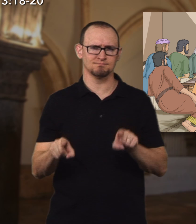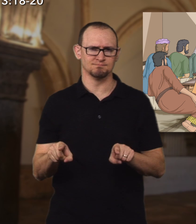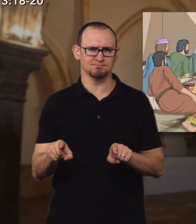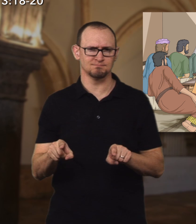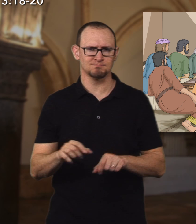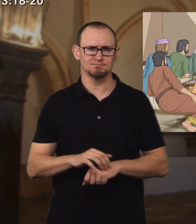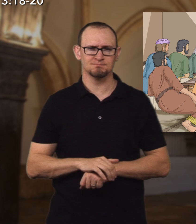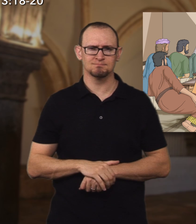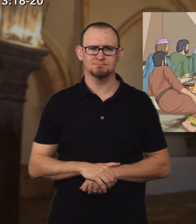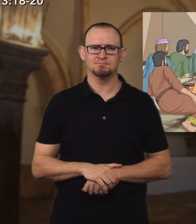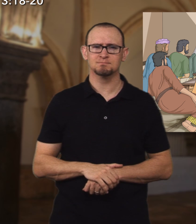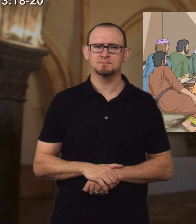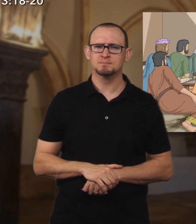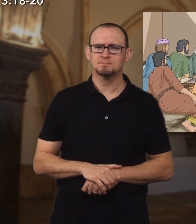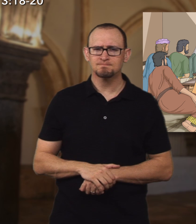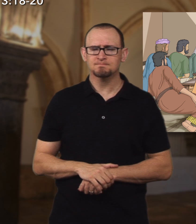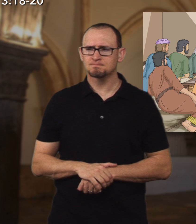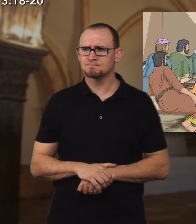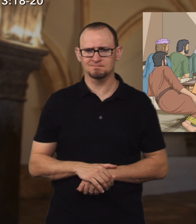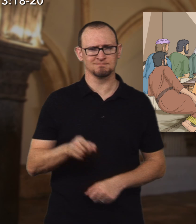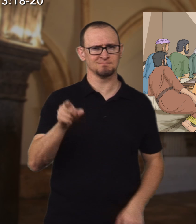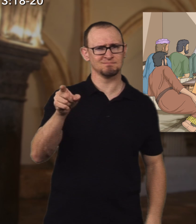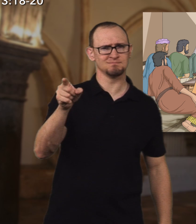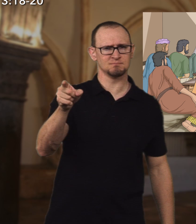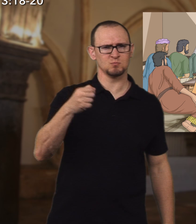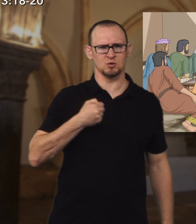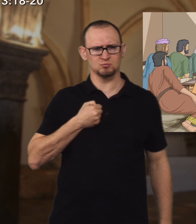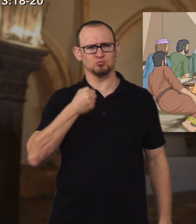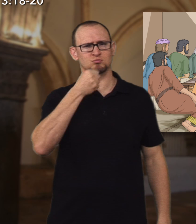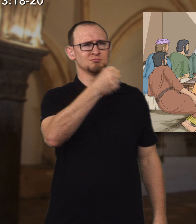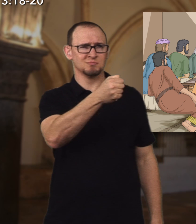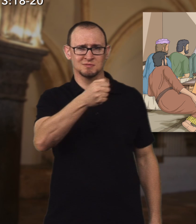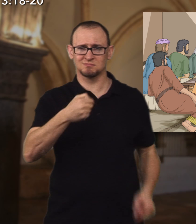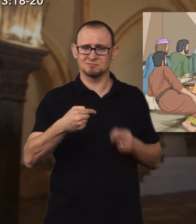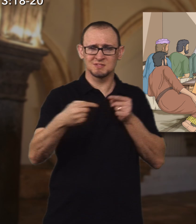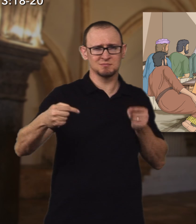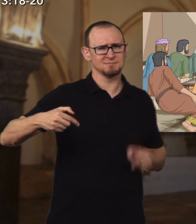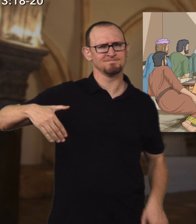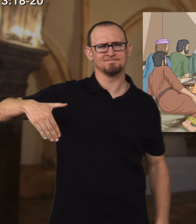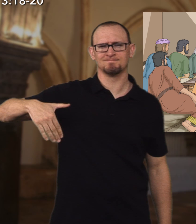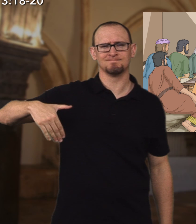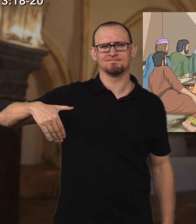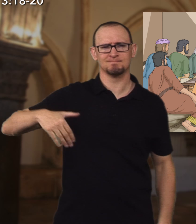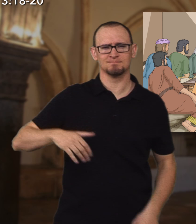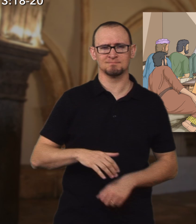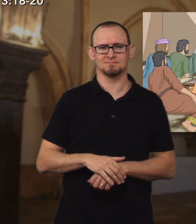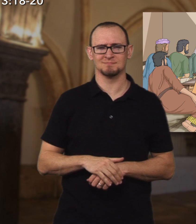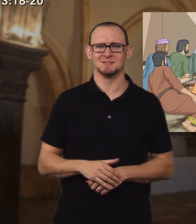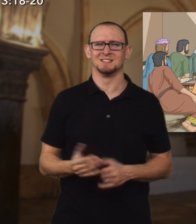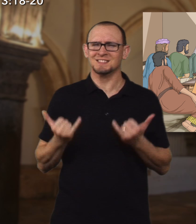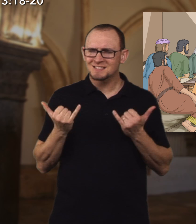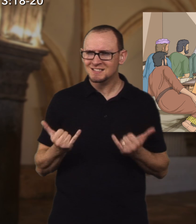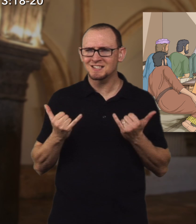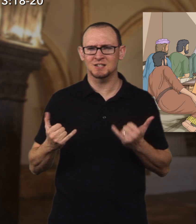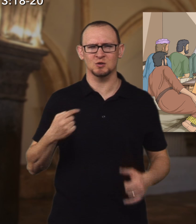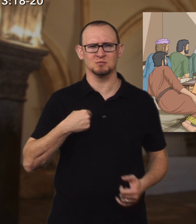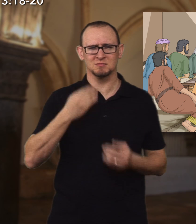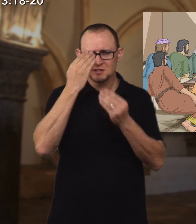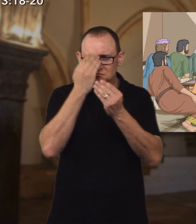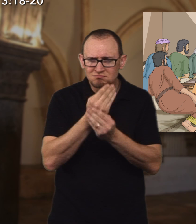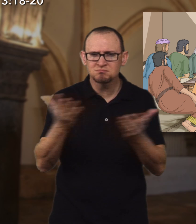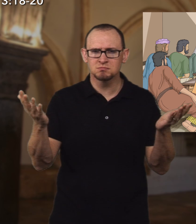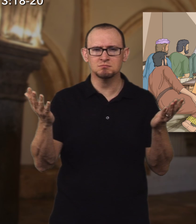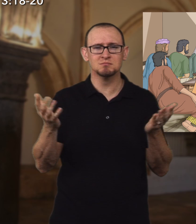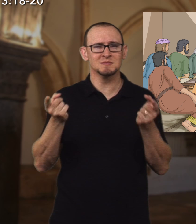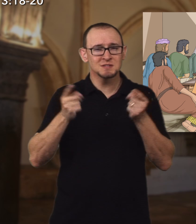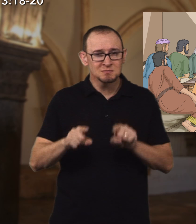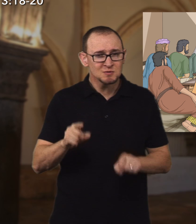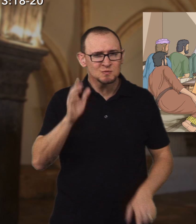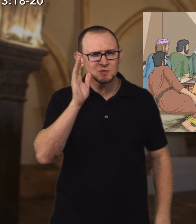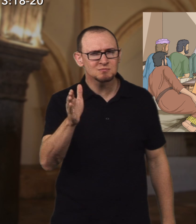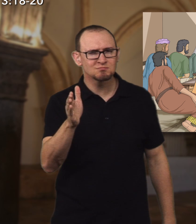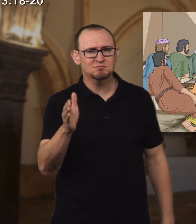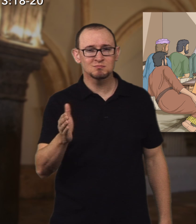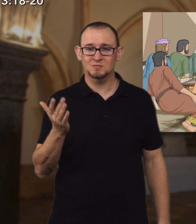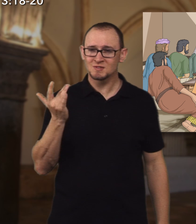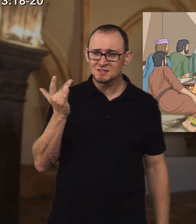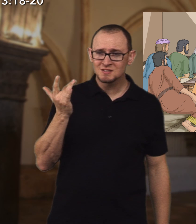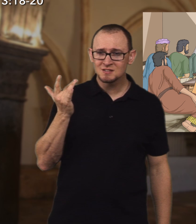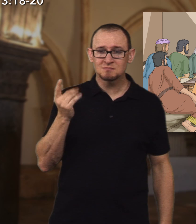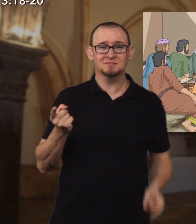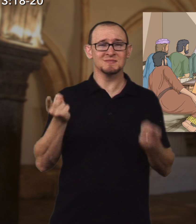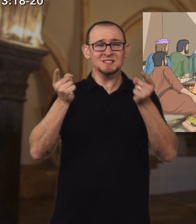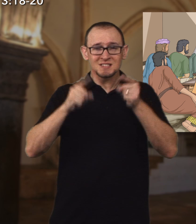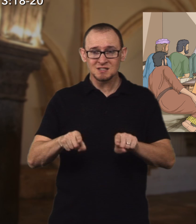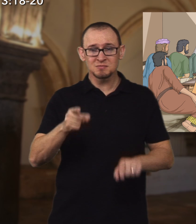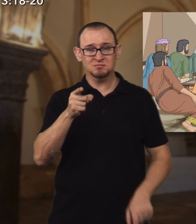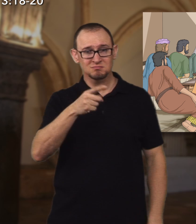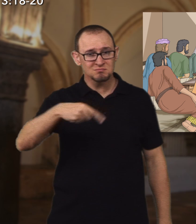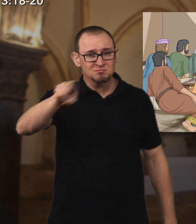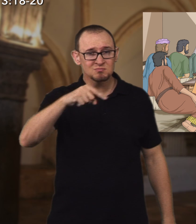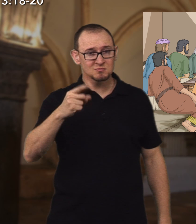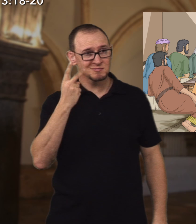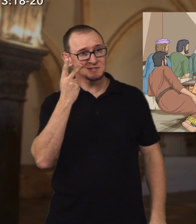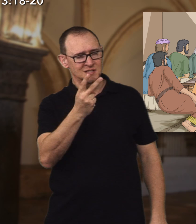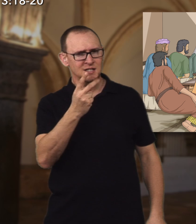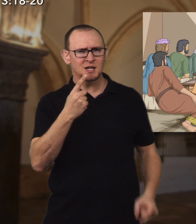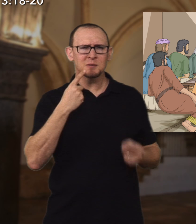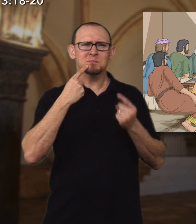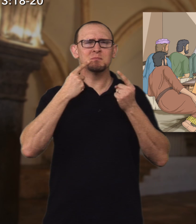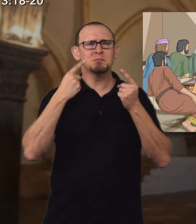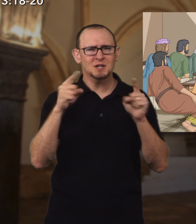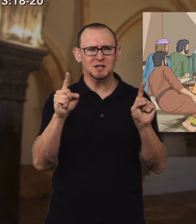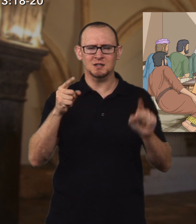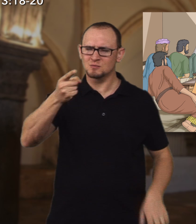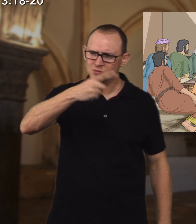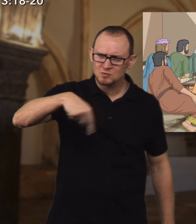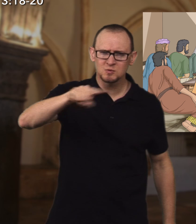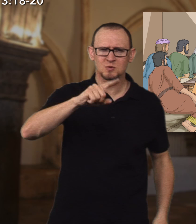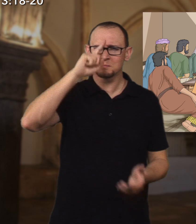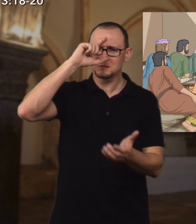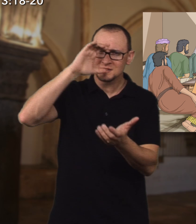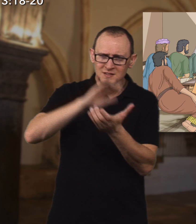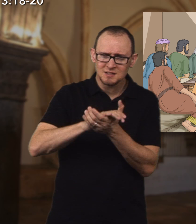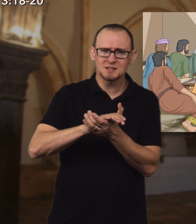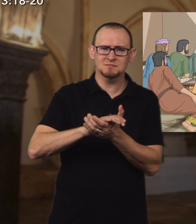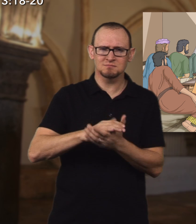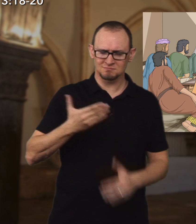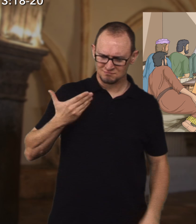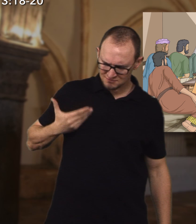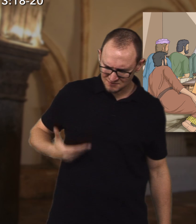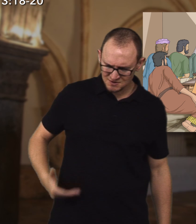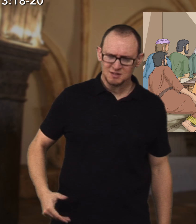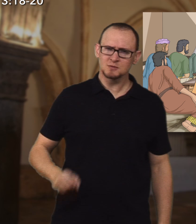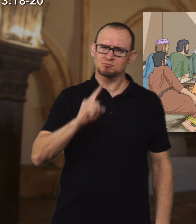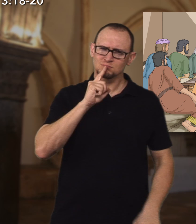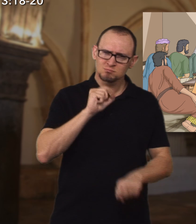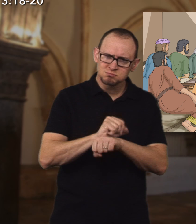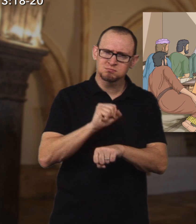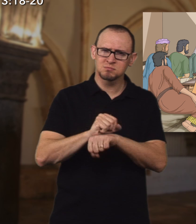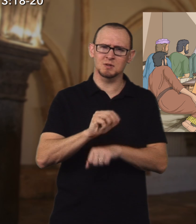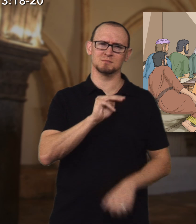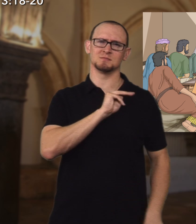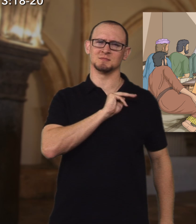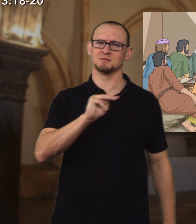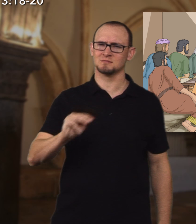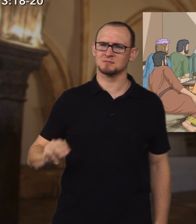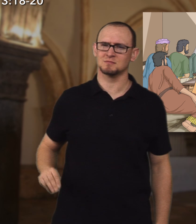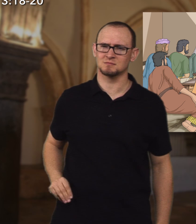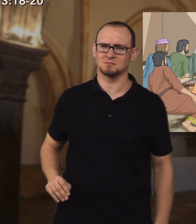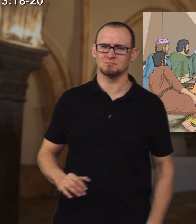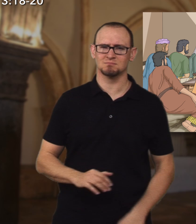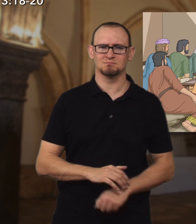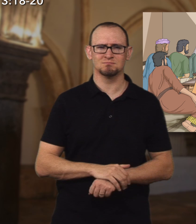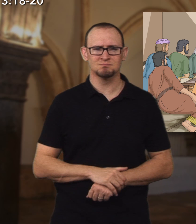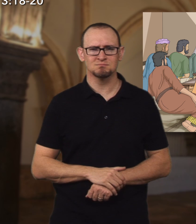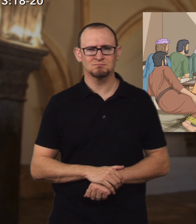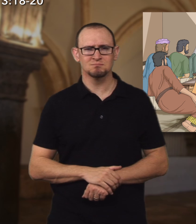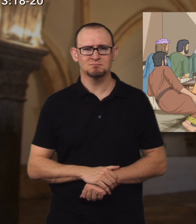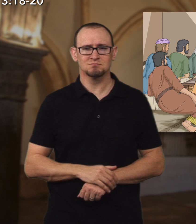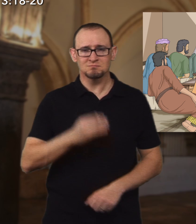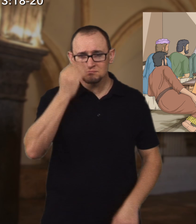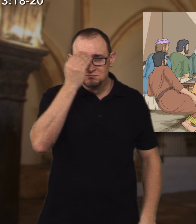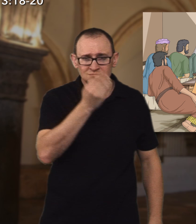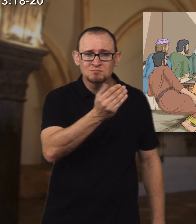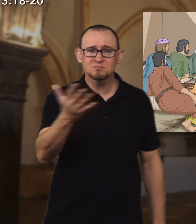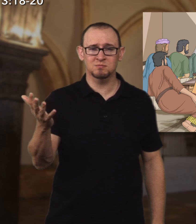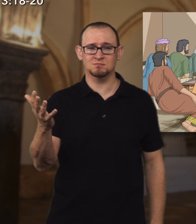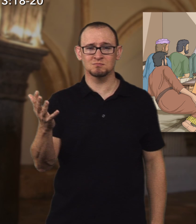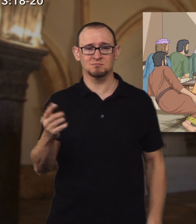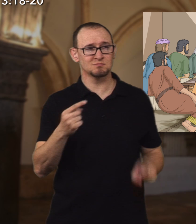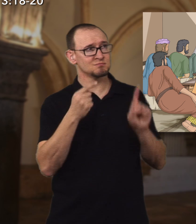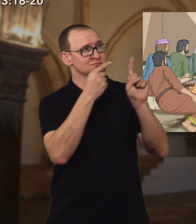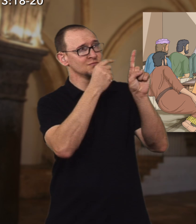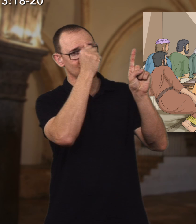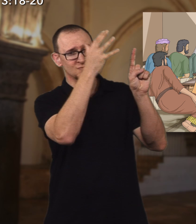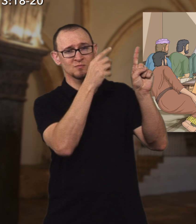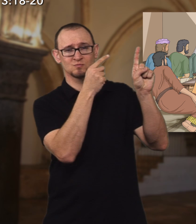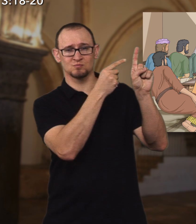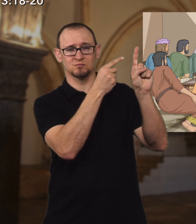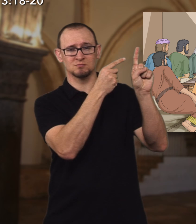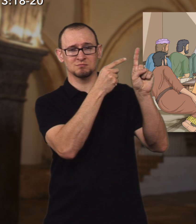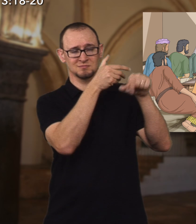I am telling you now before it happens, so that when it comes to pass, you will believe that I am He.